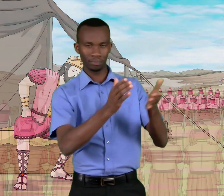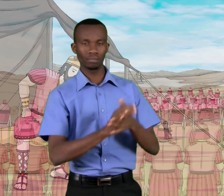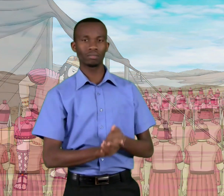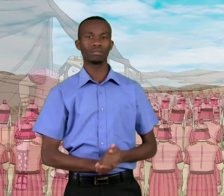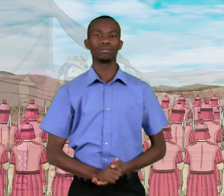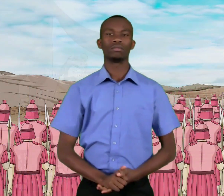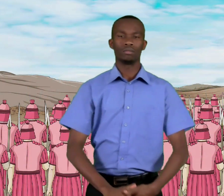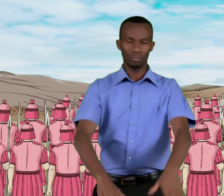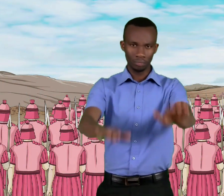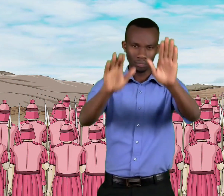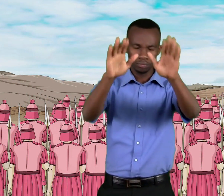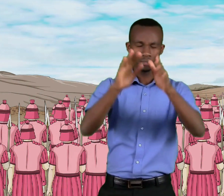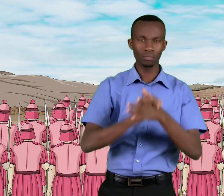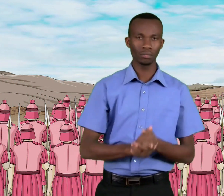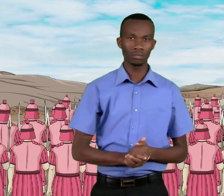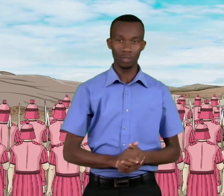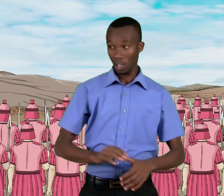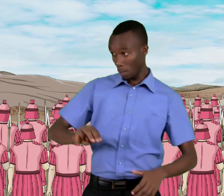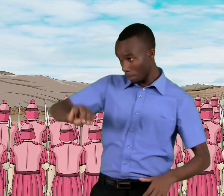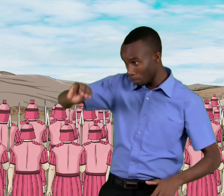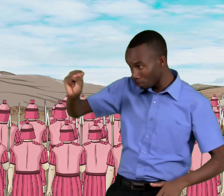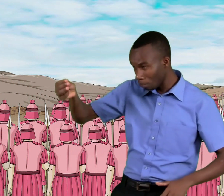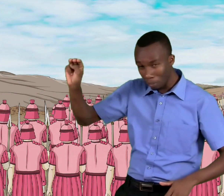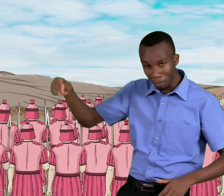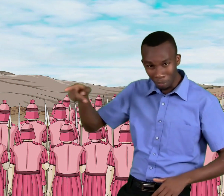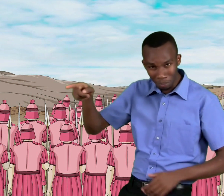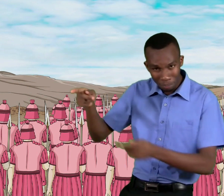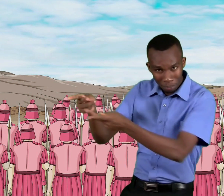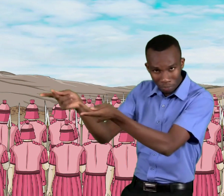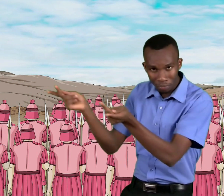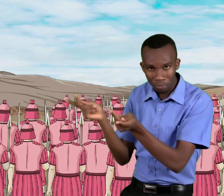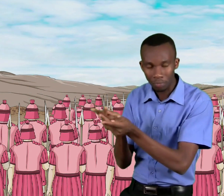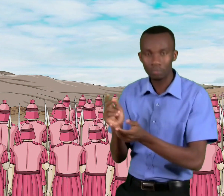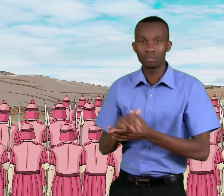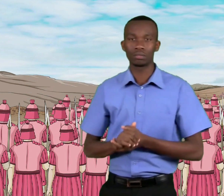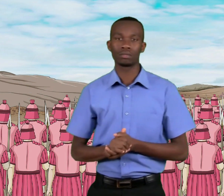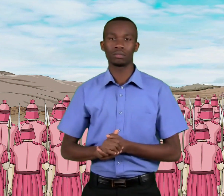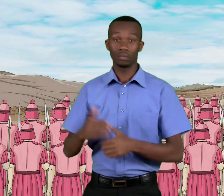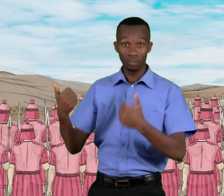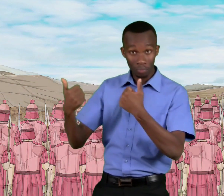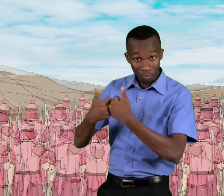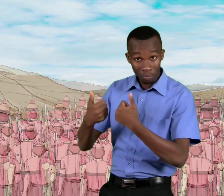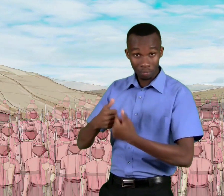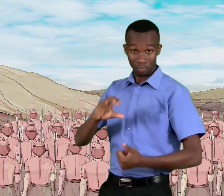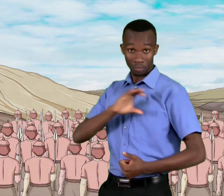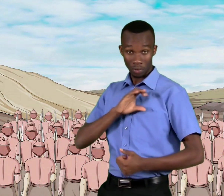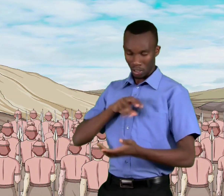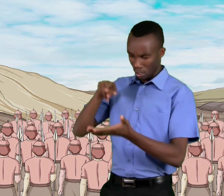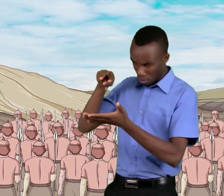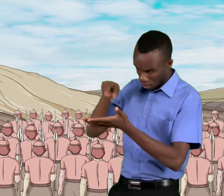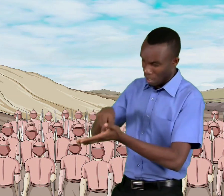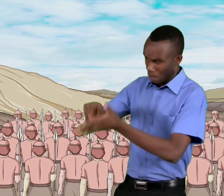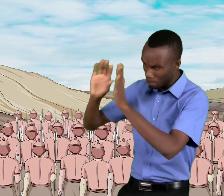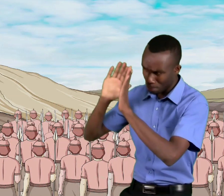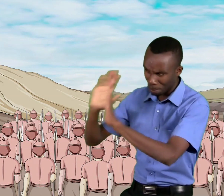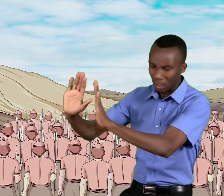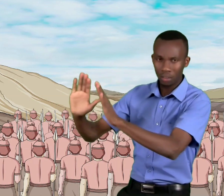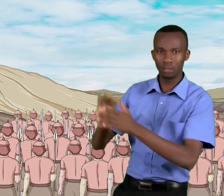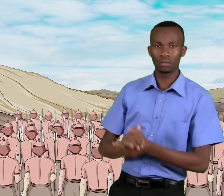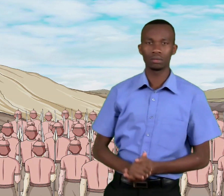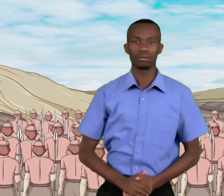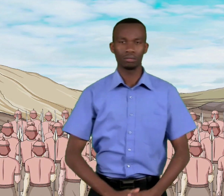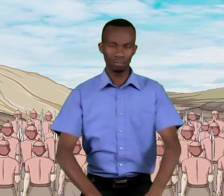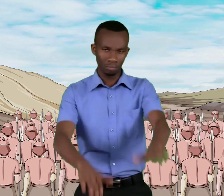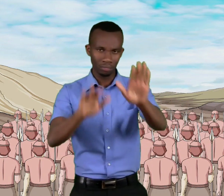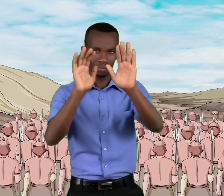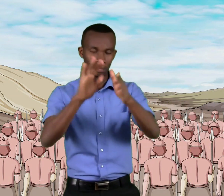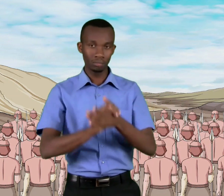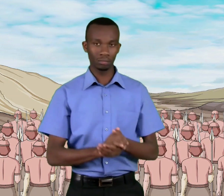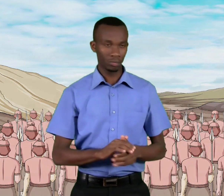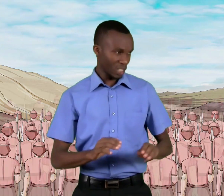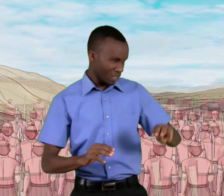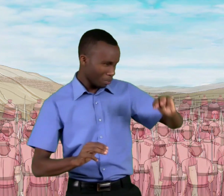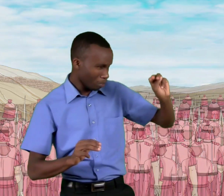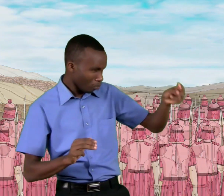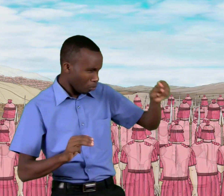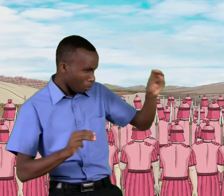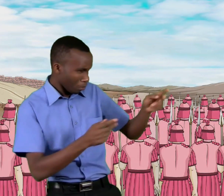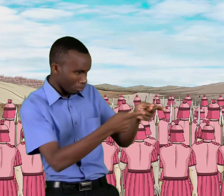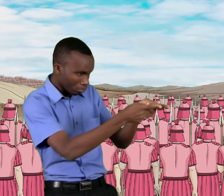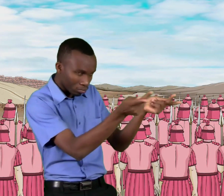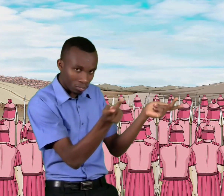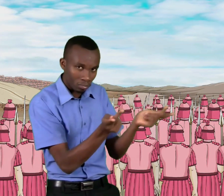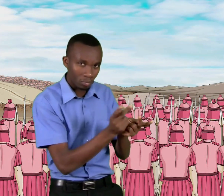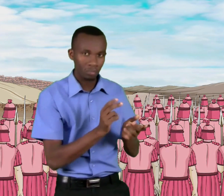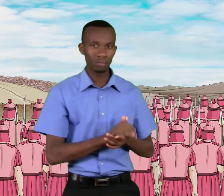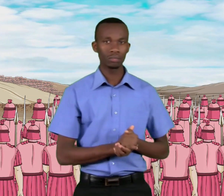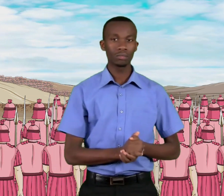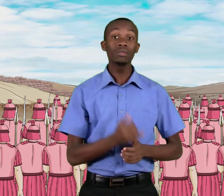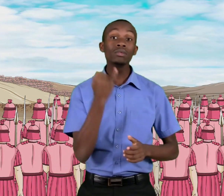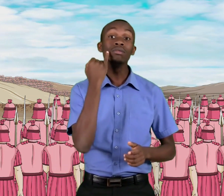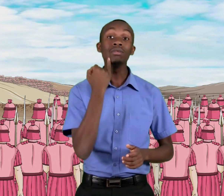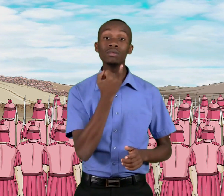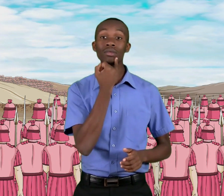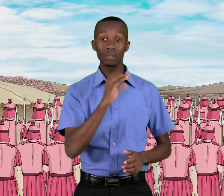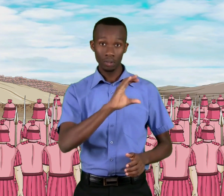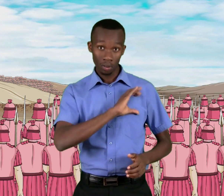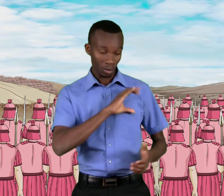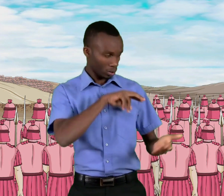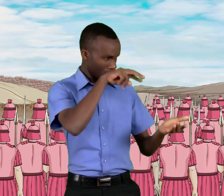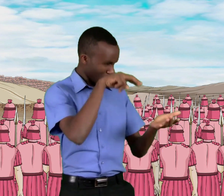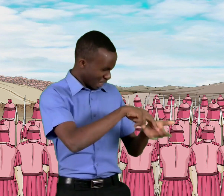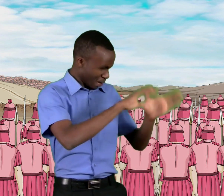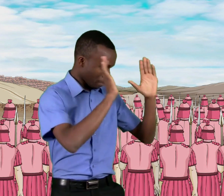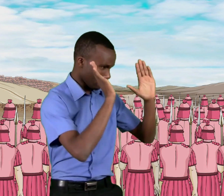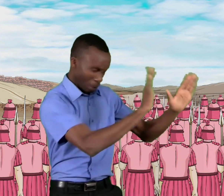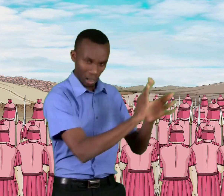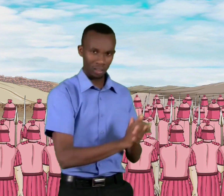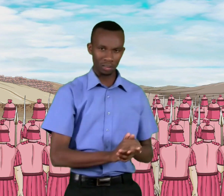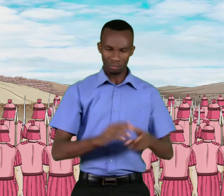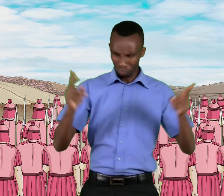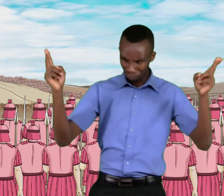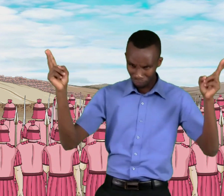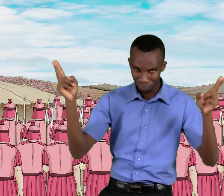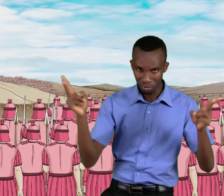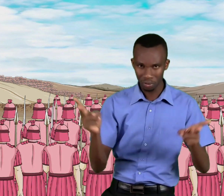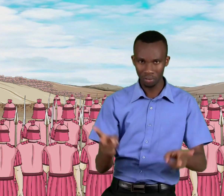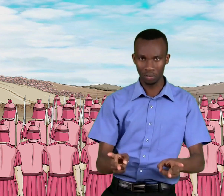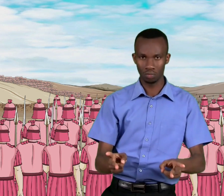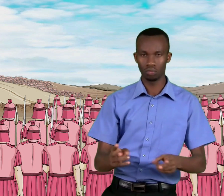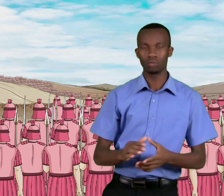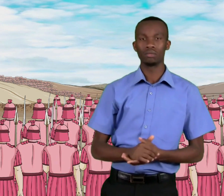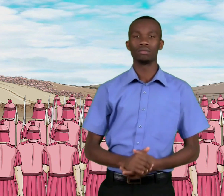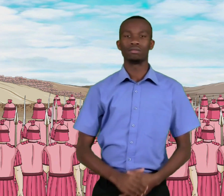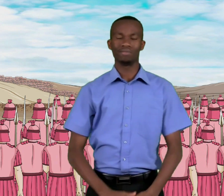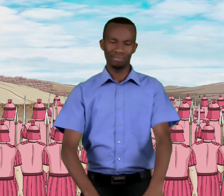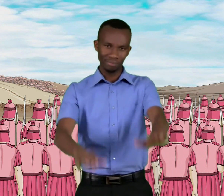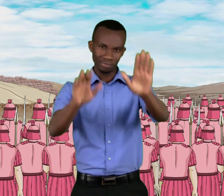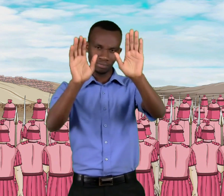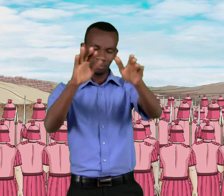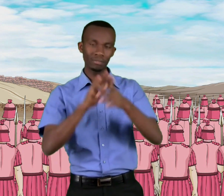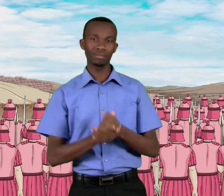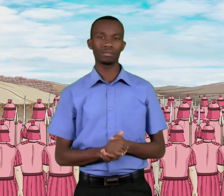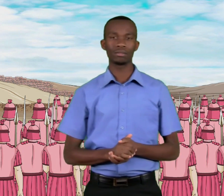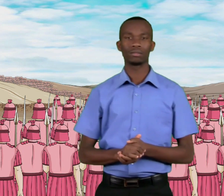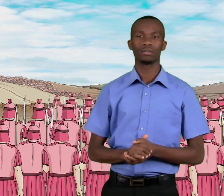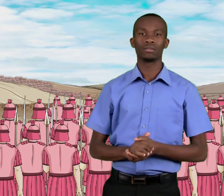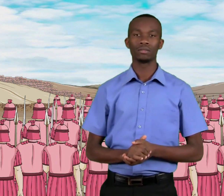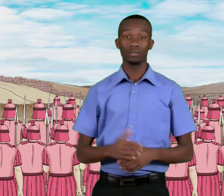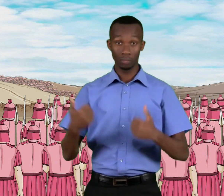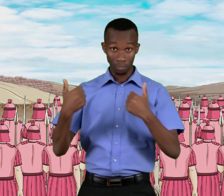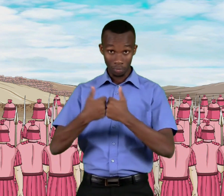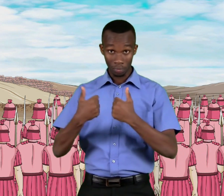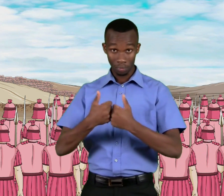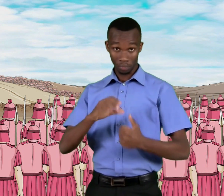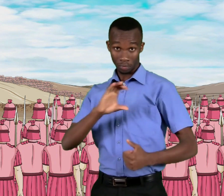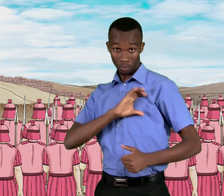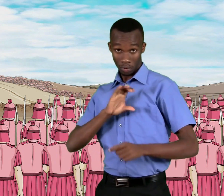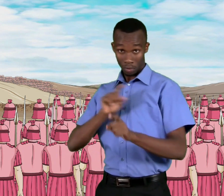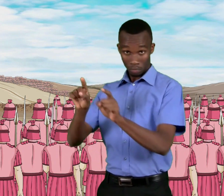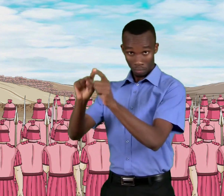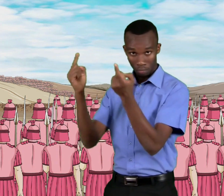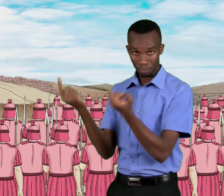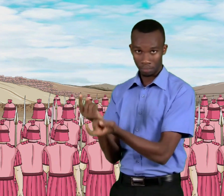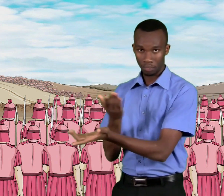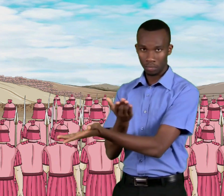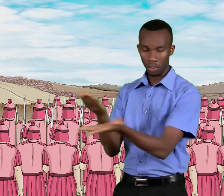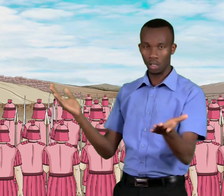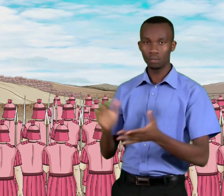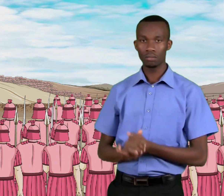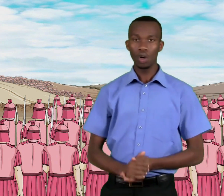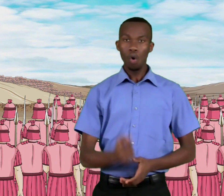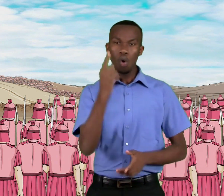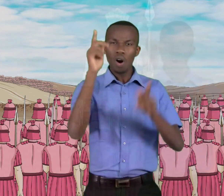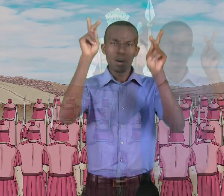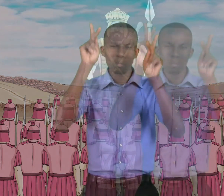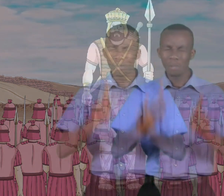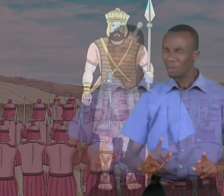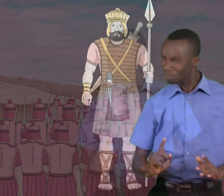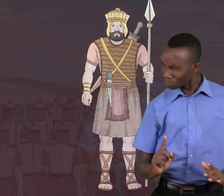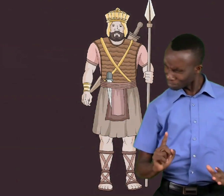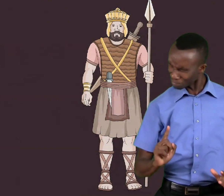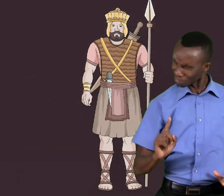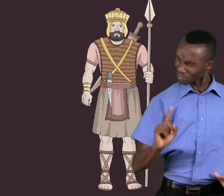The Philistines stood on one hill and the Israelites stood on another, with the valley between them.